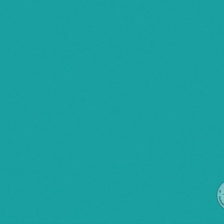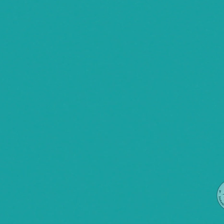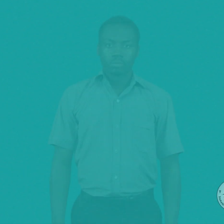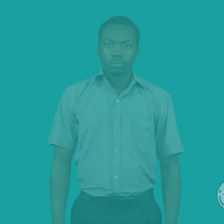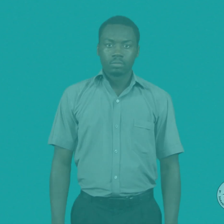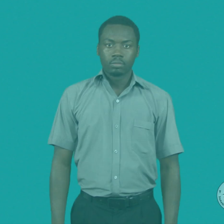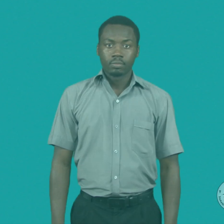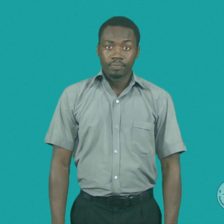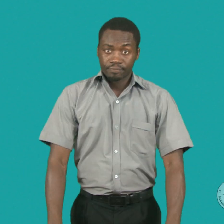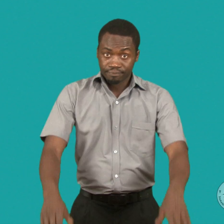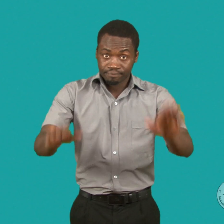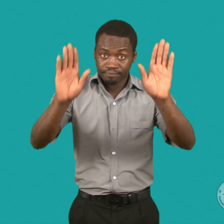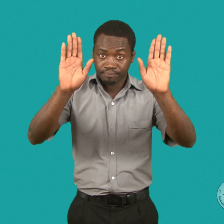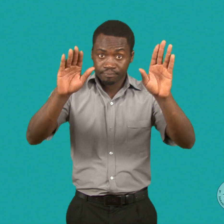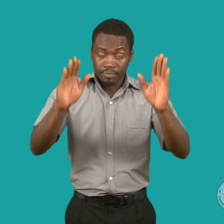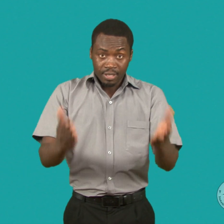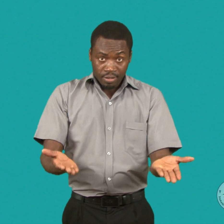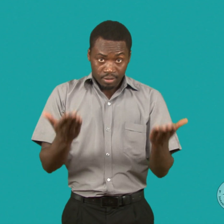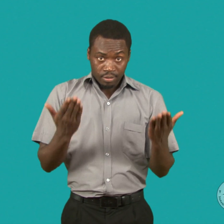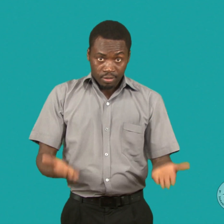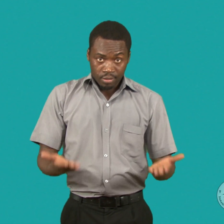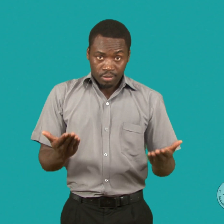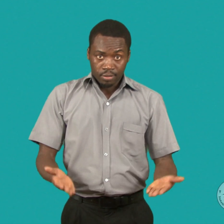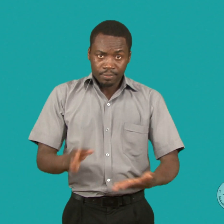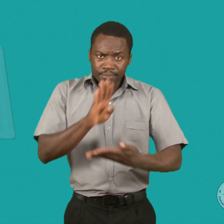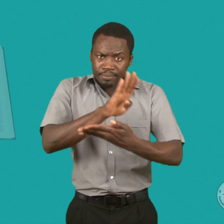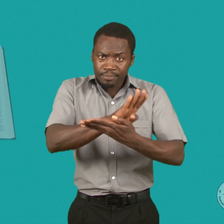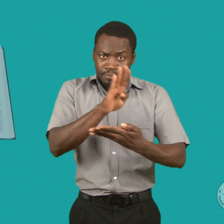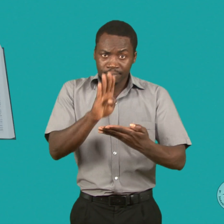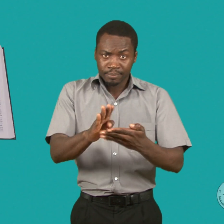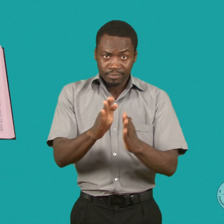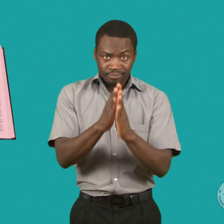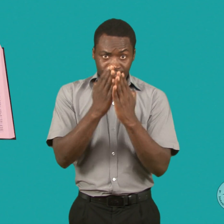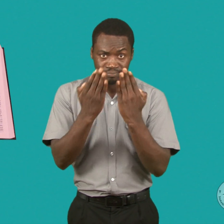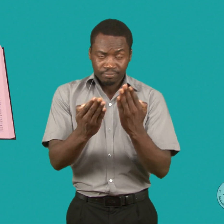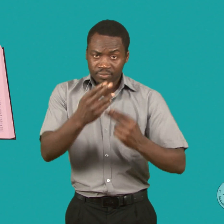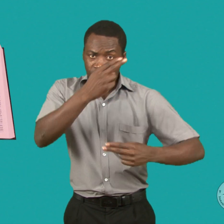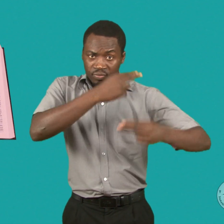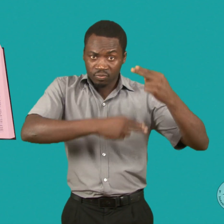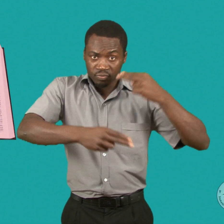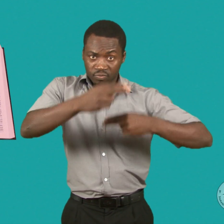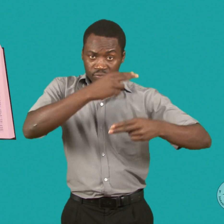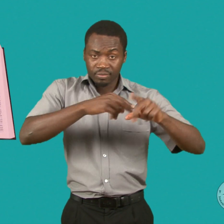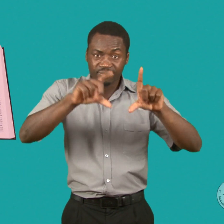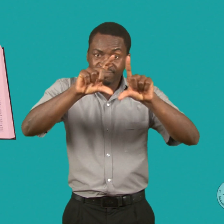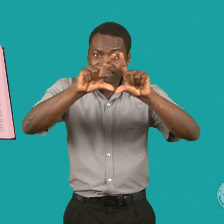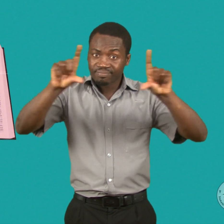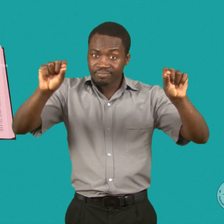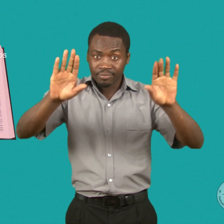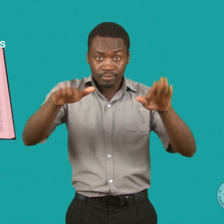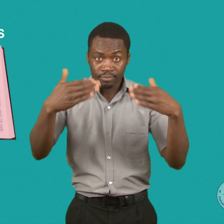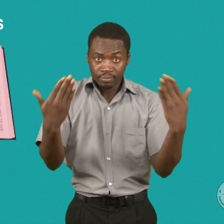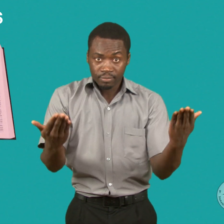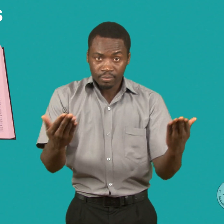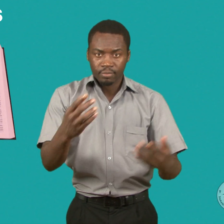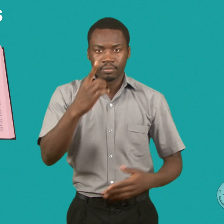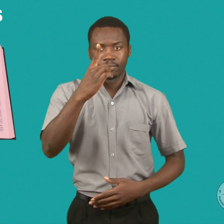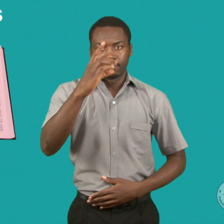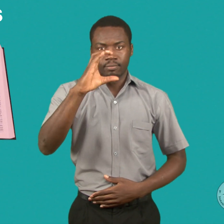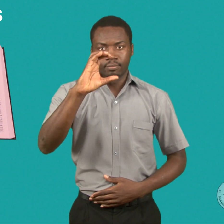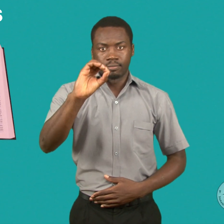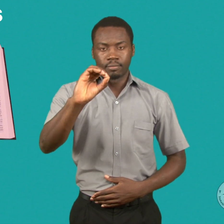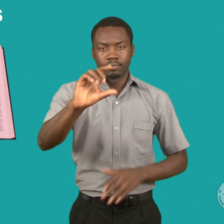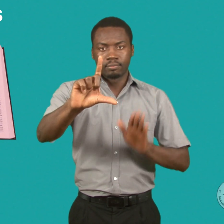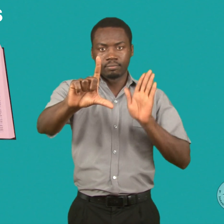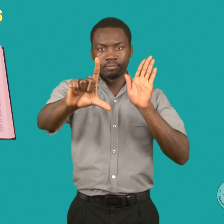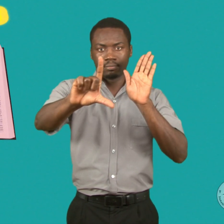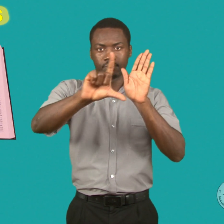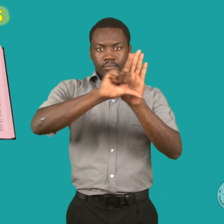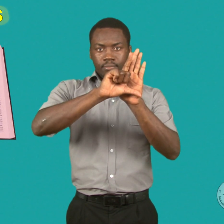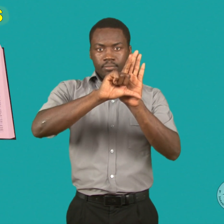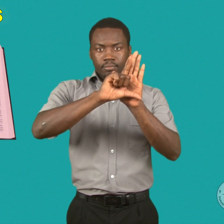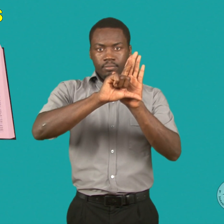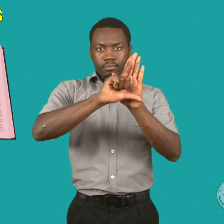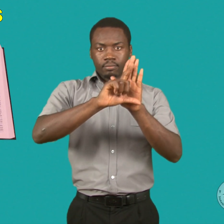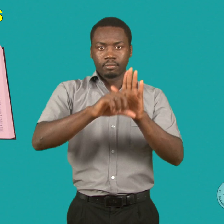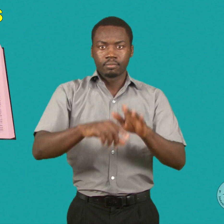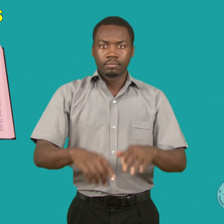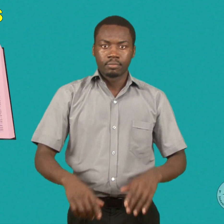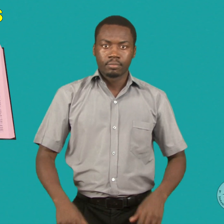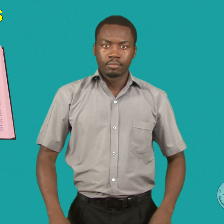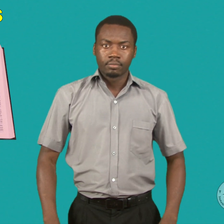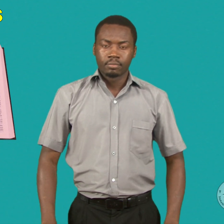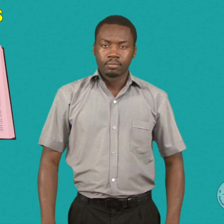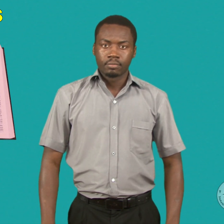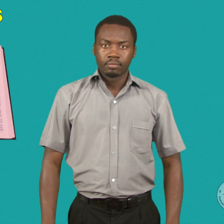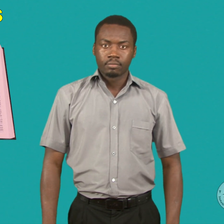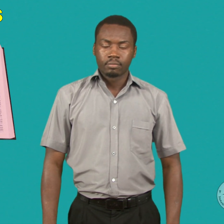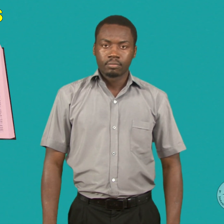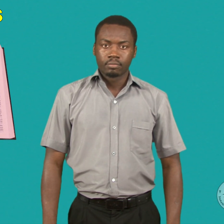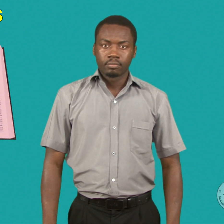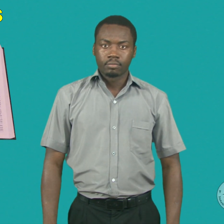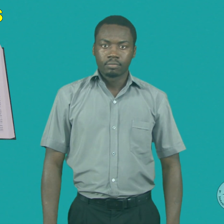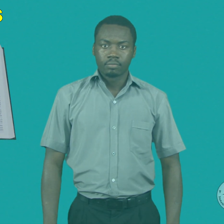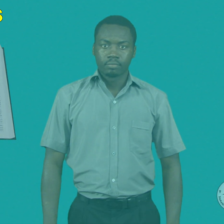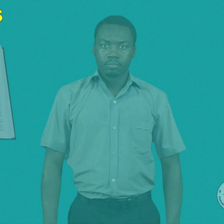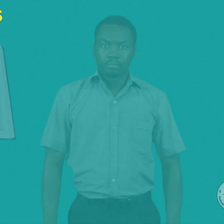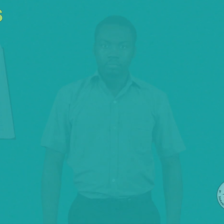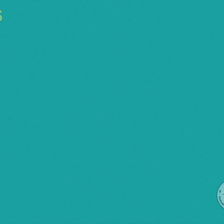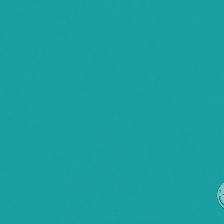The ten commandments